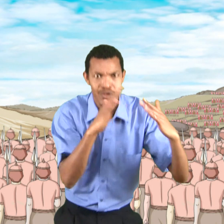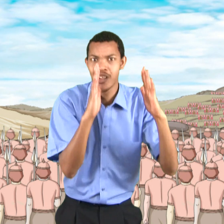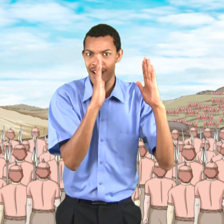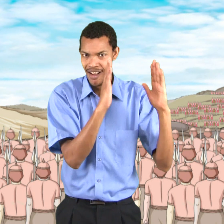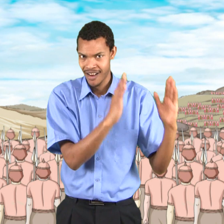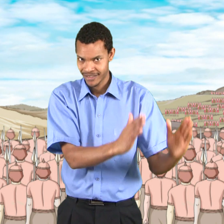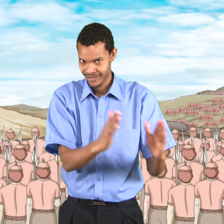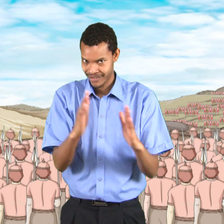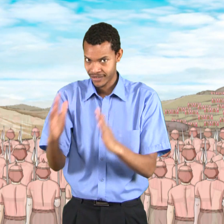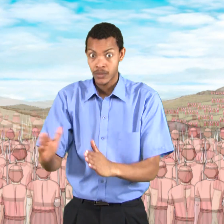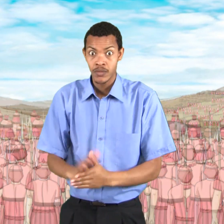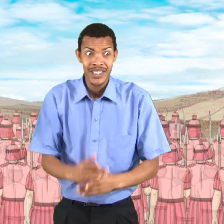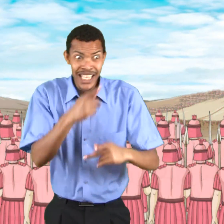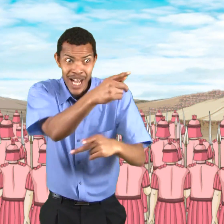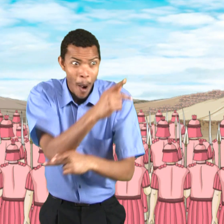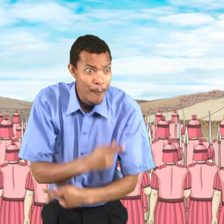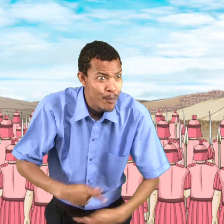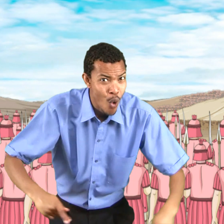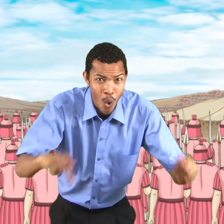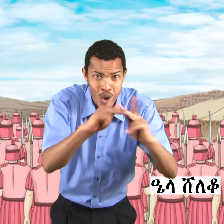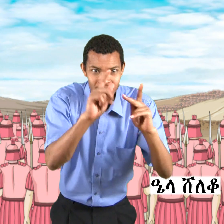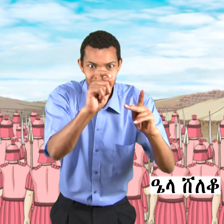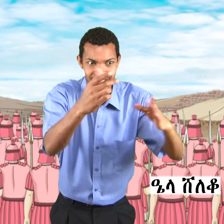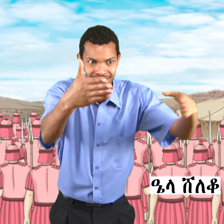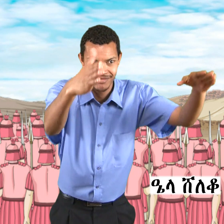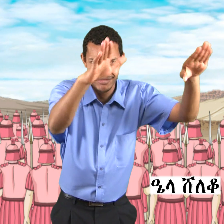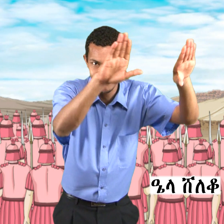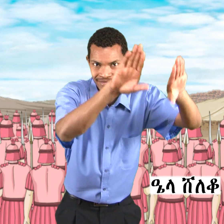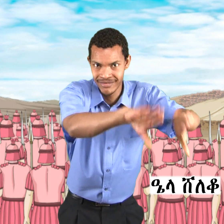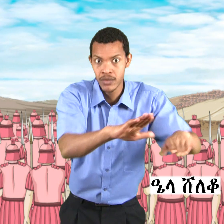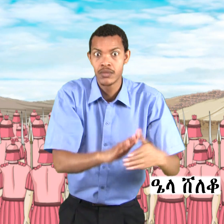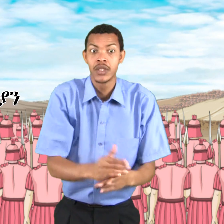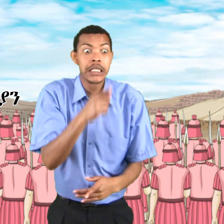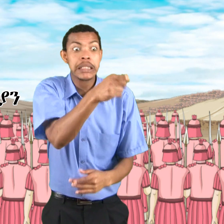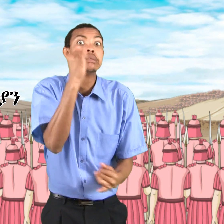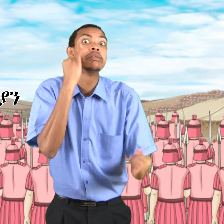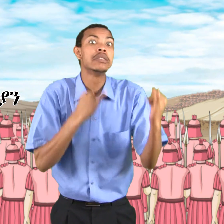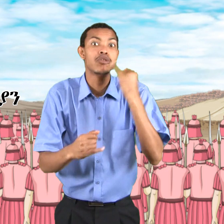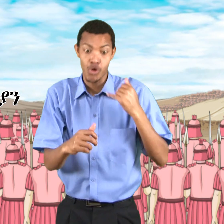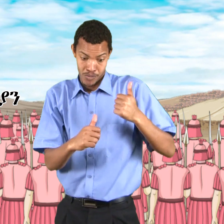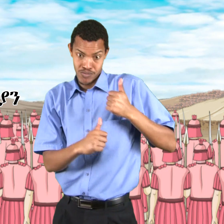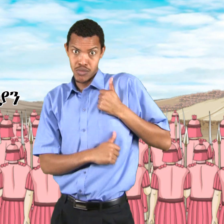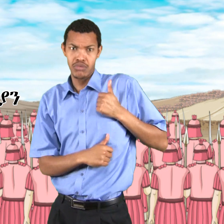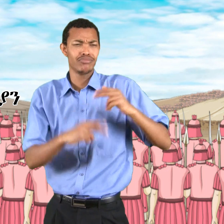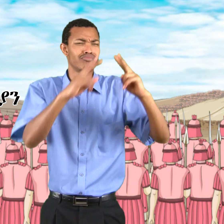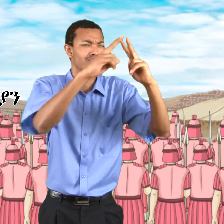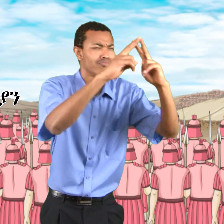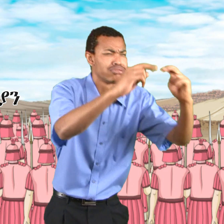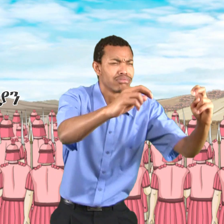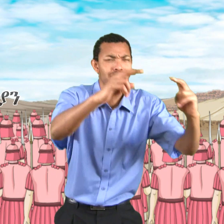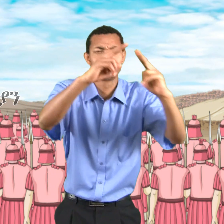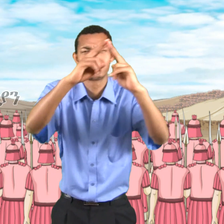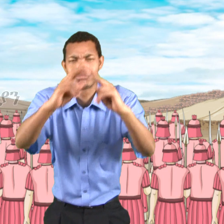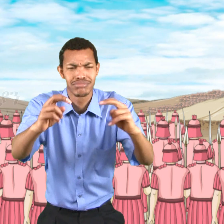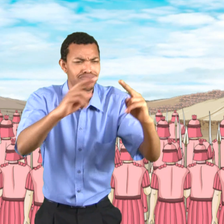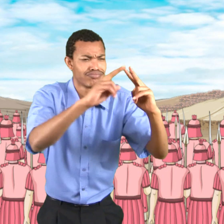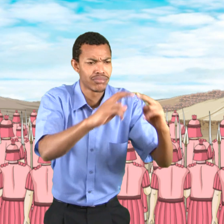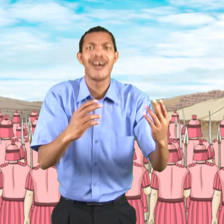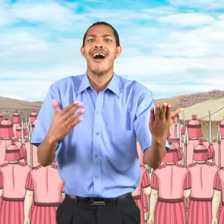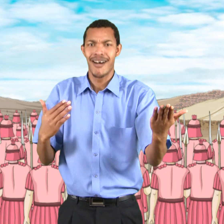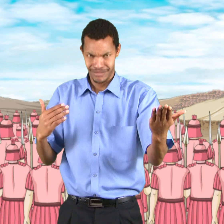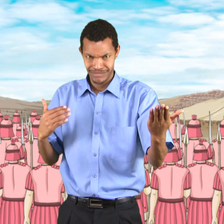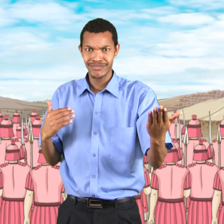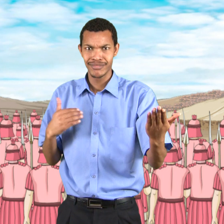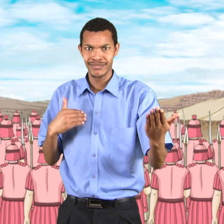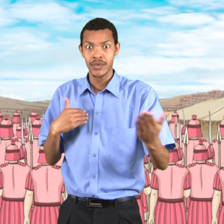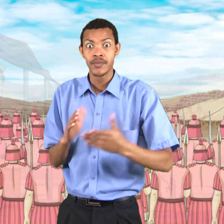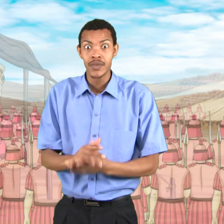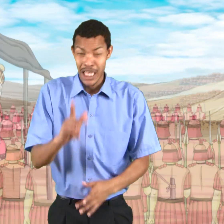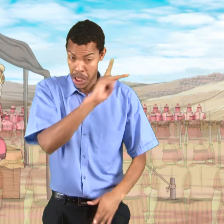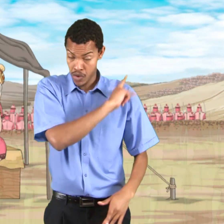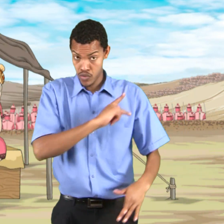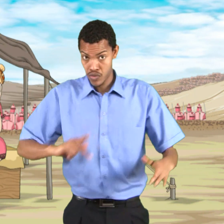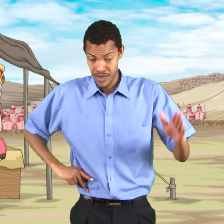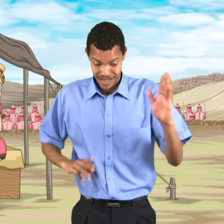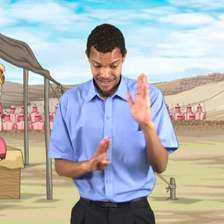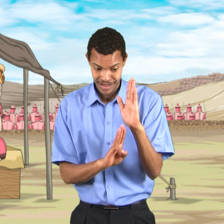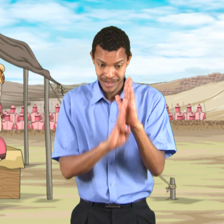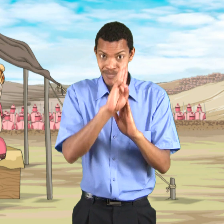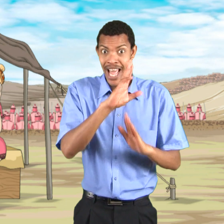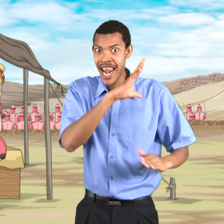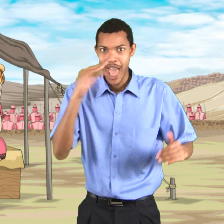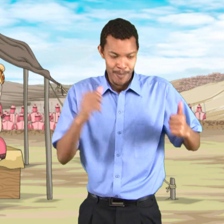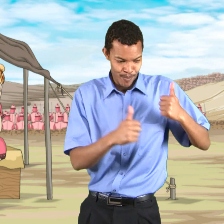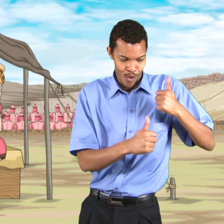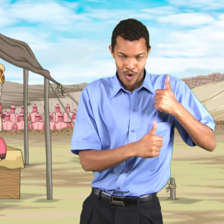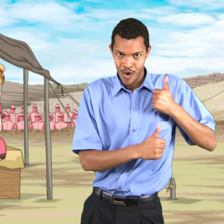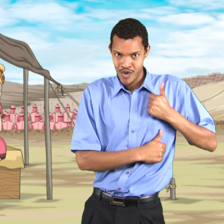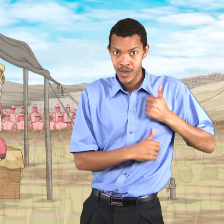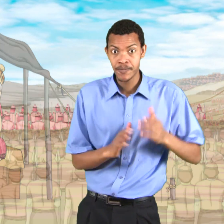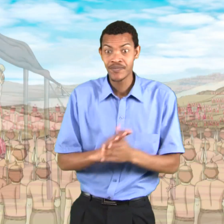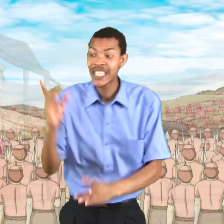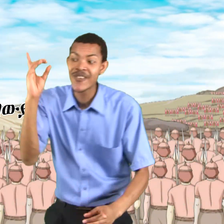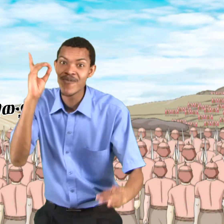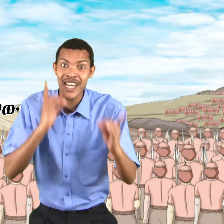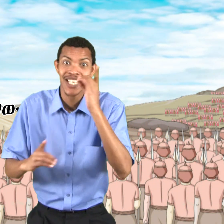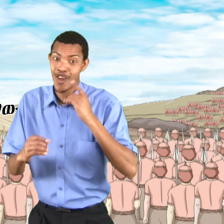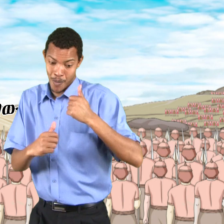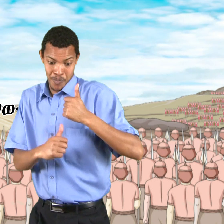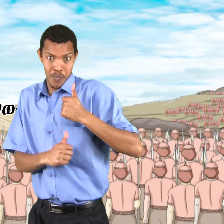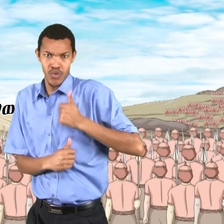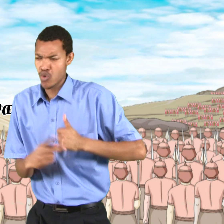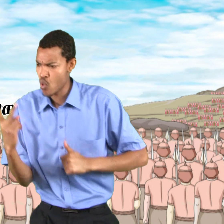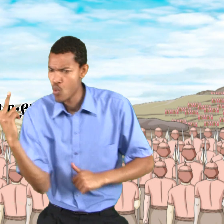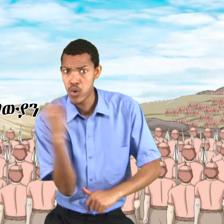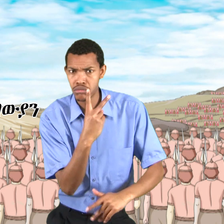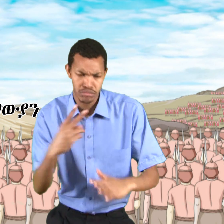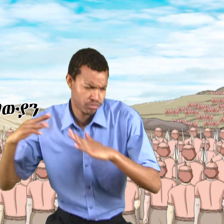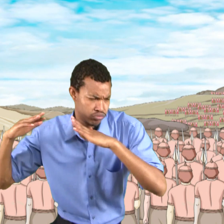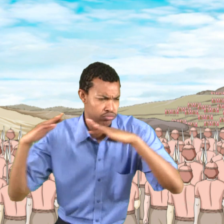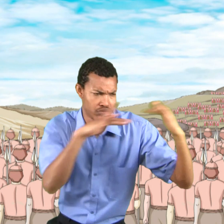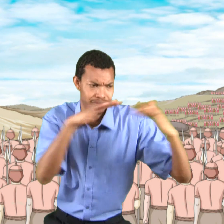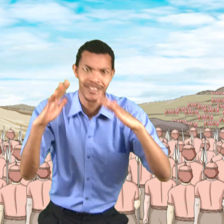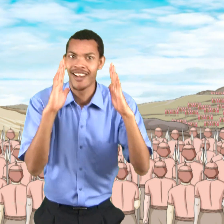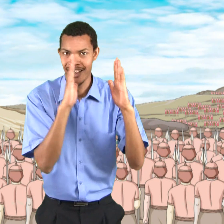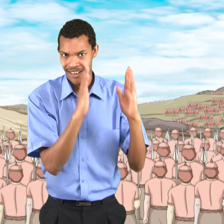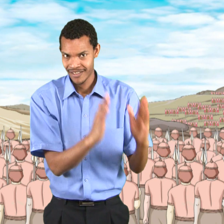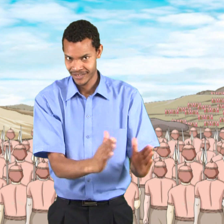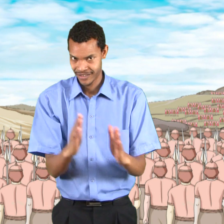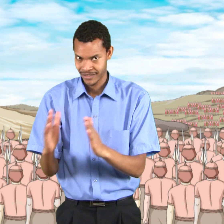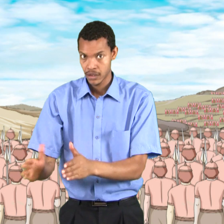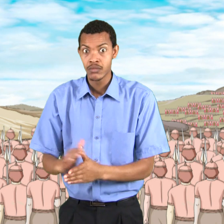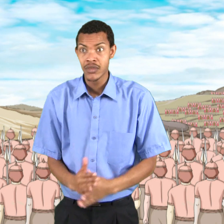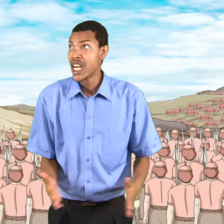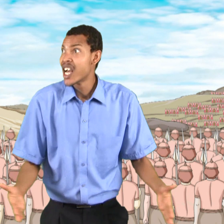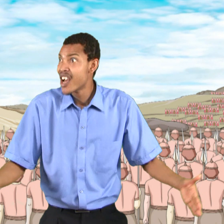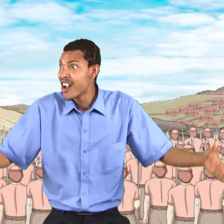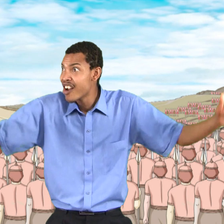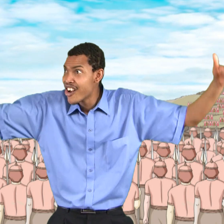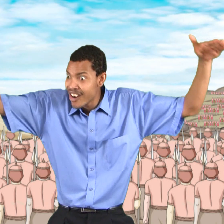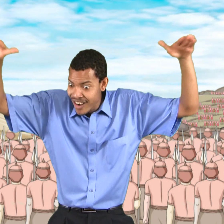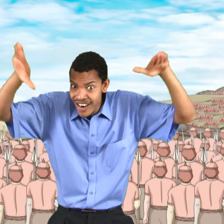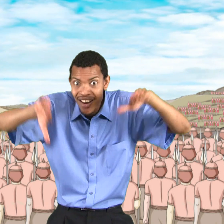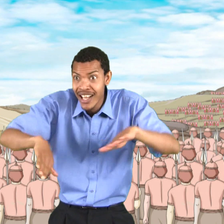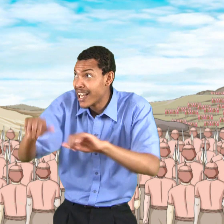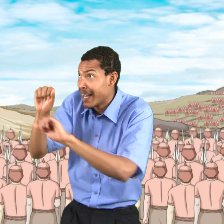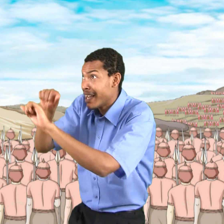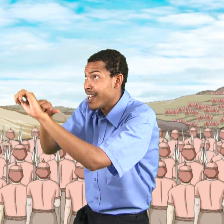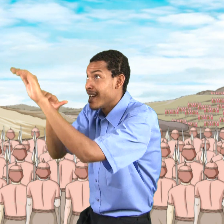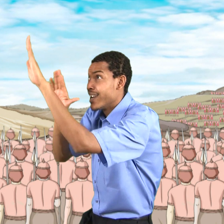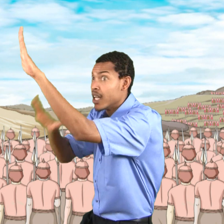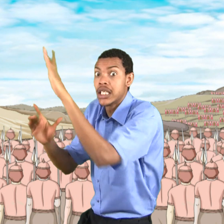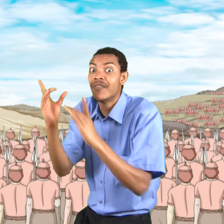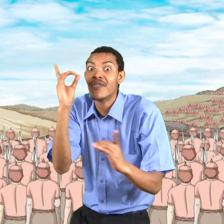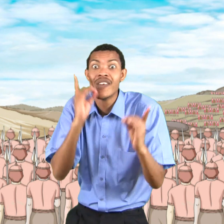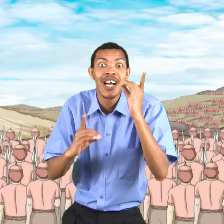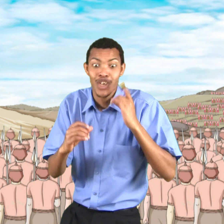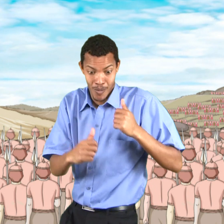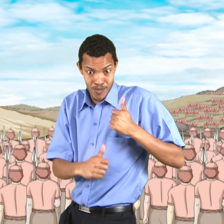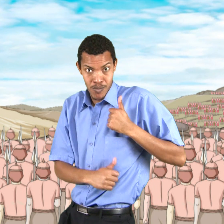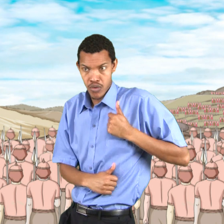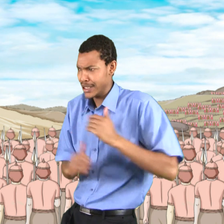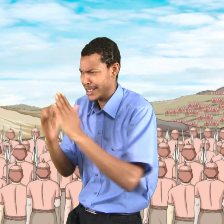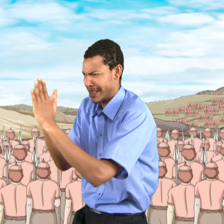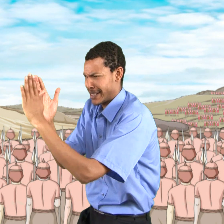Saul and the men of Israel assembled and camped in the Valley of Elah, arraying themselves for battle against the Philistines.